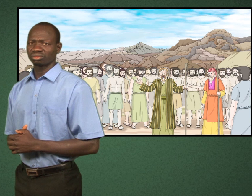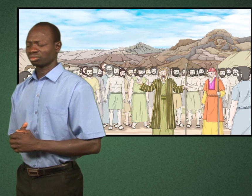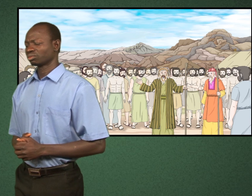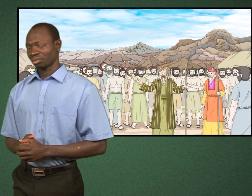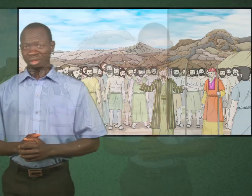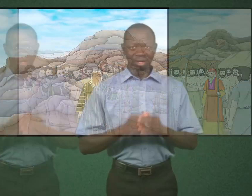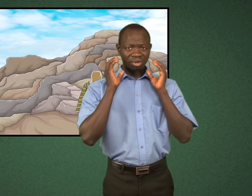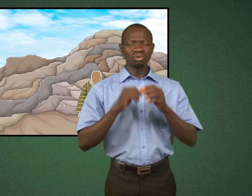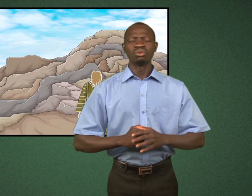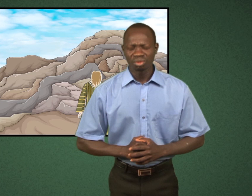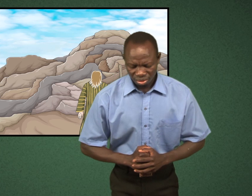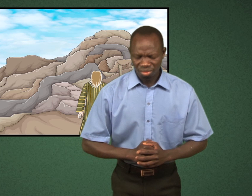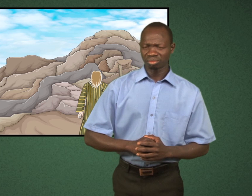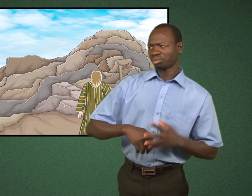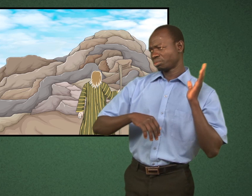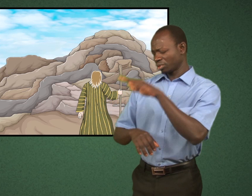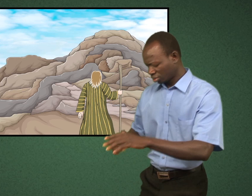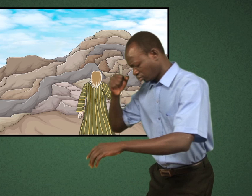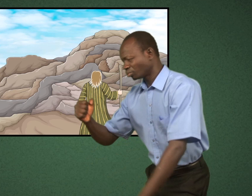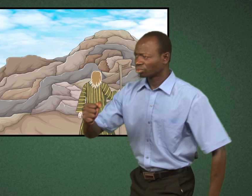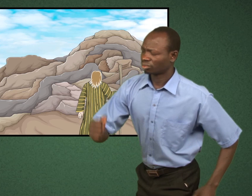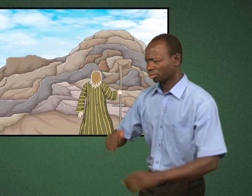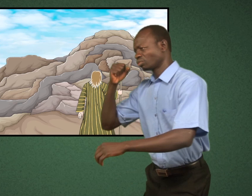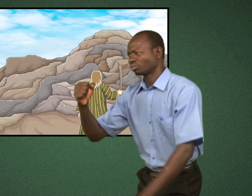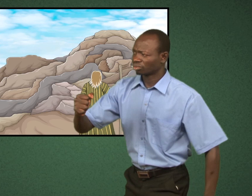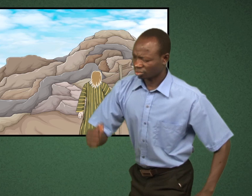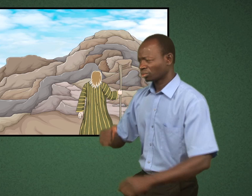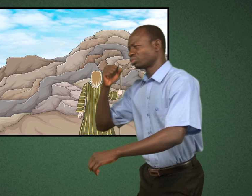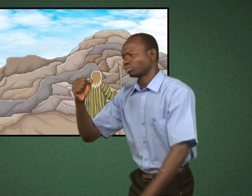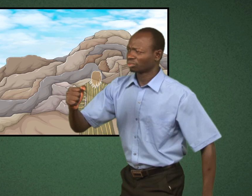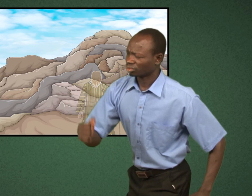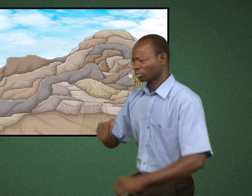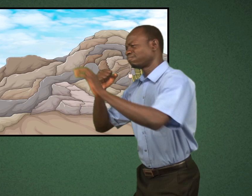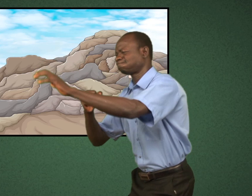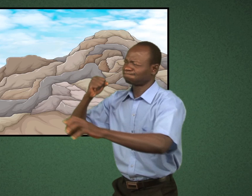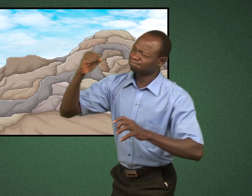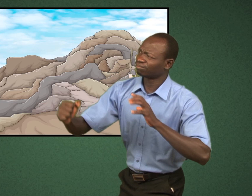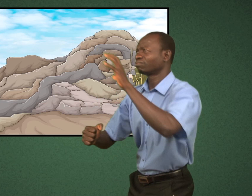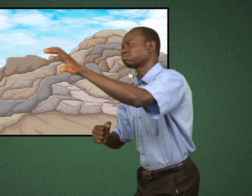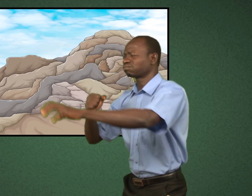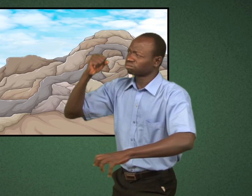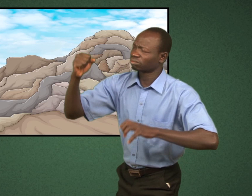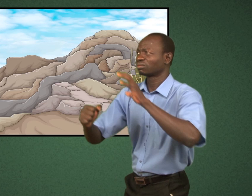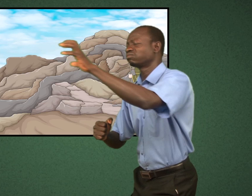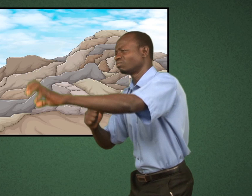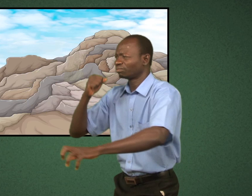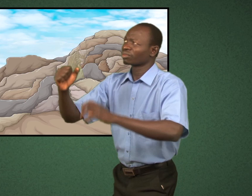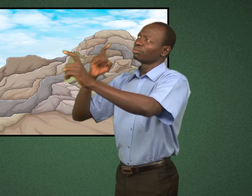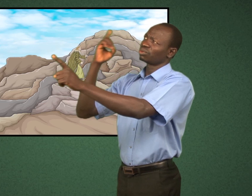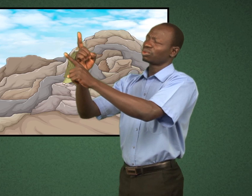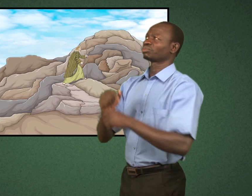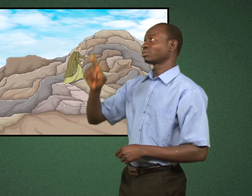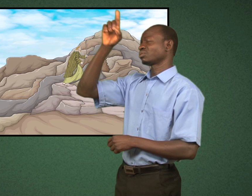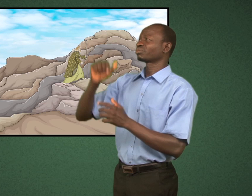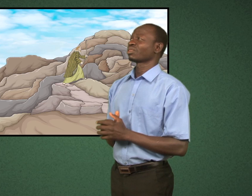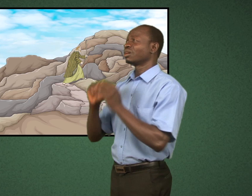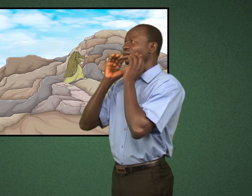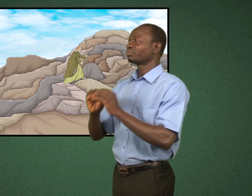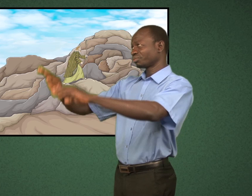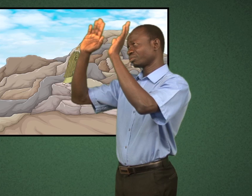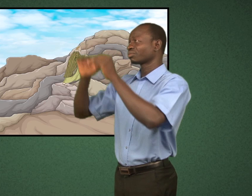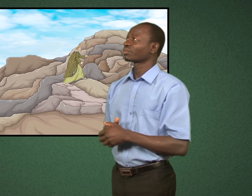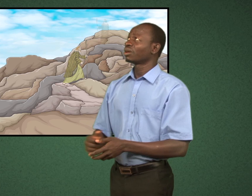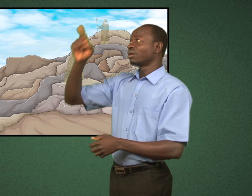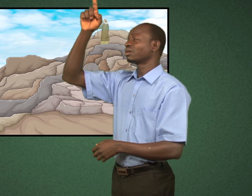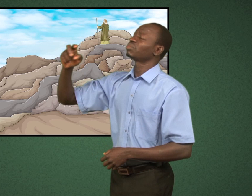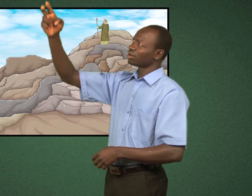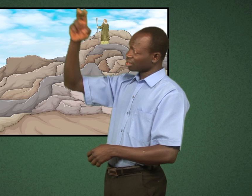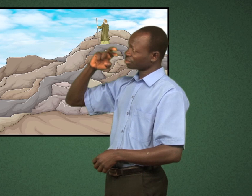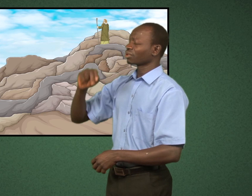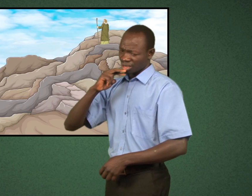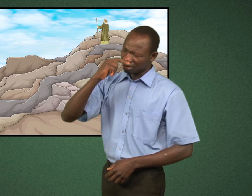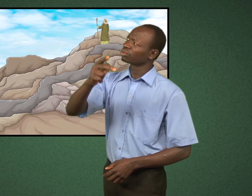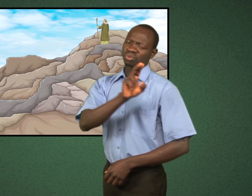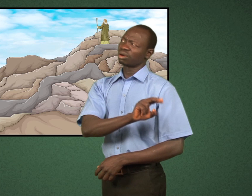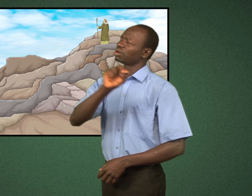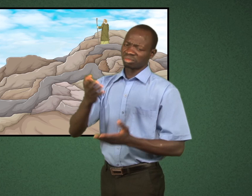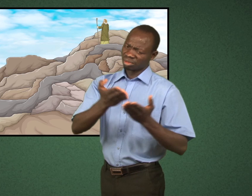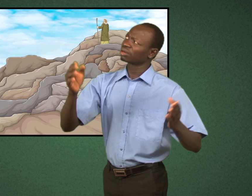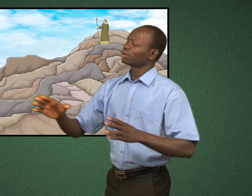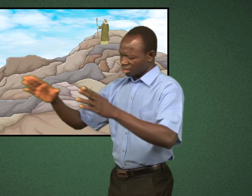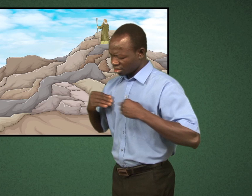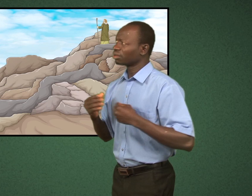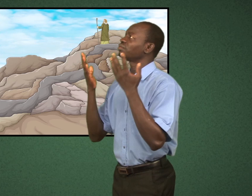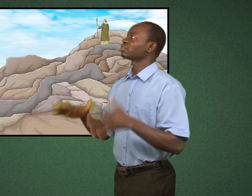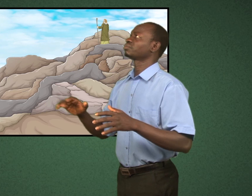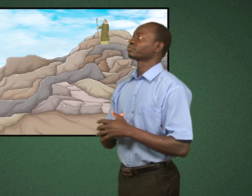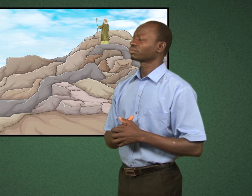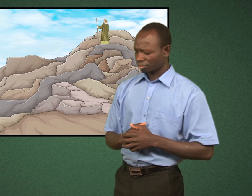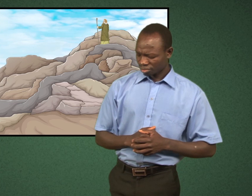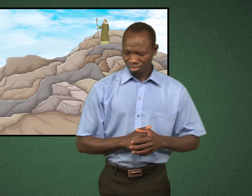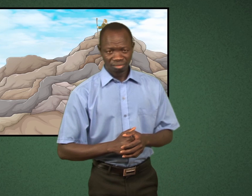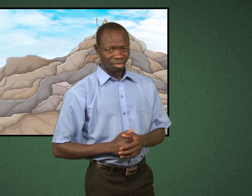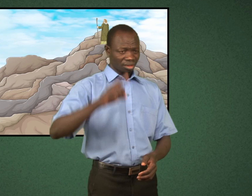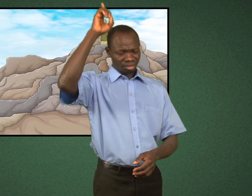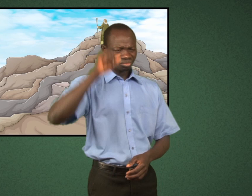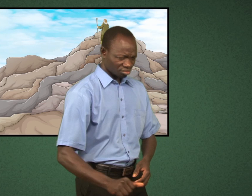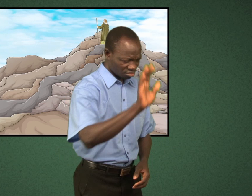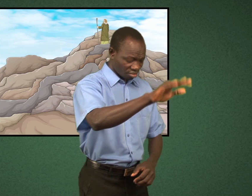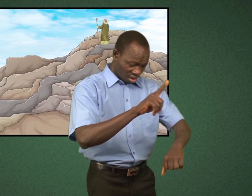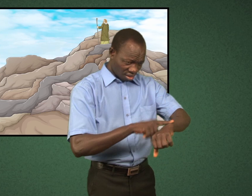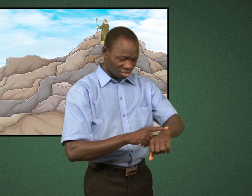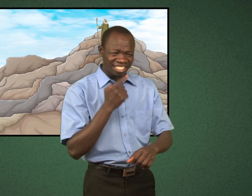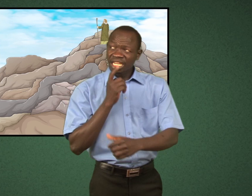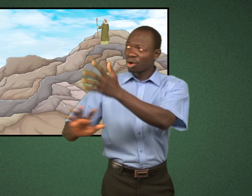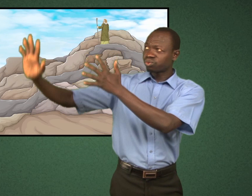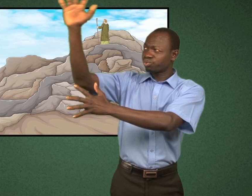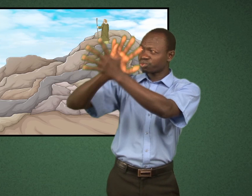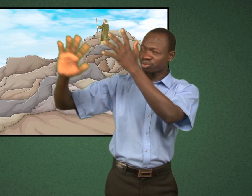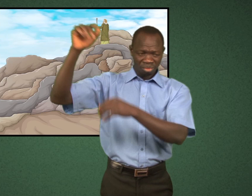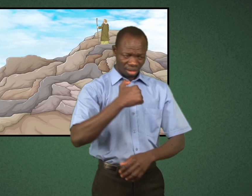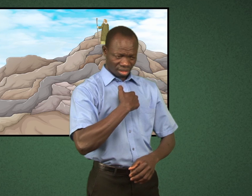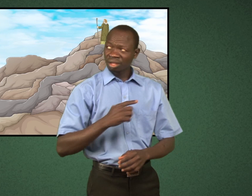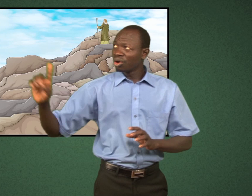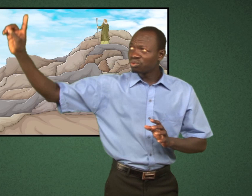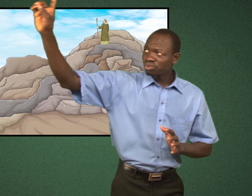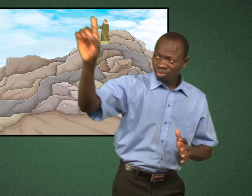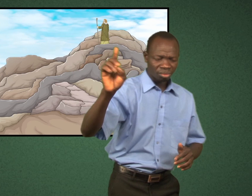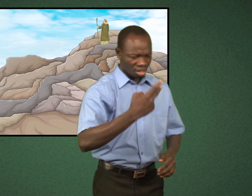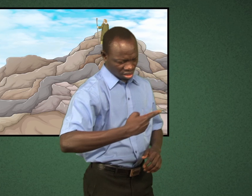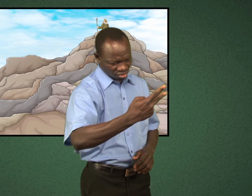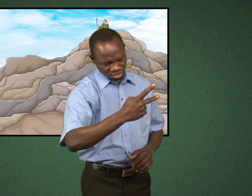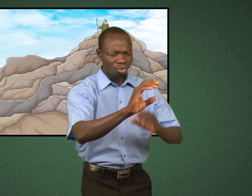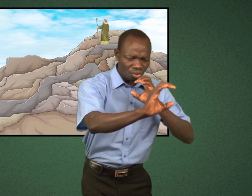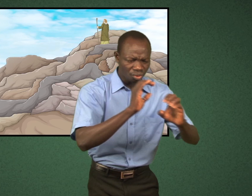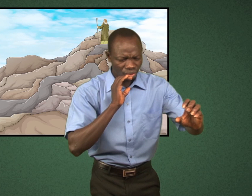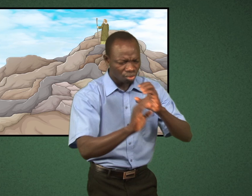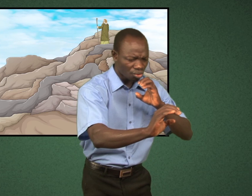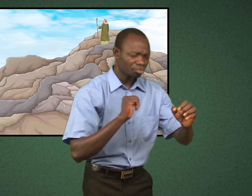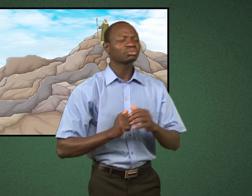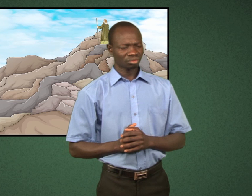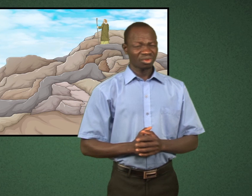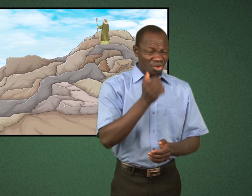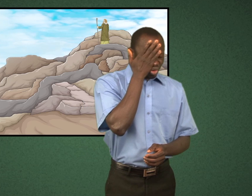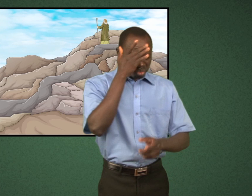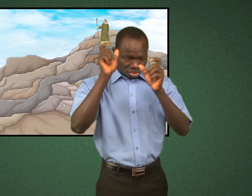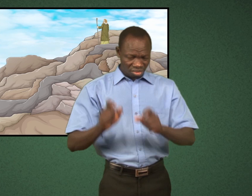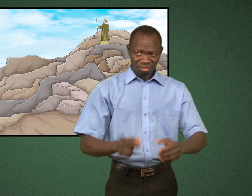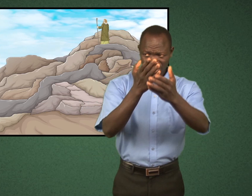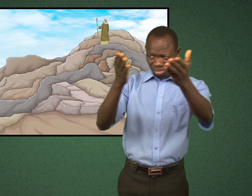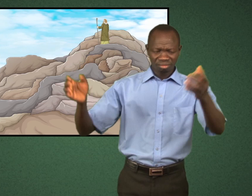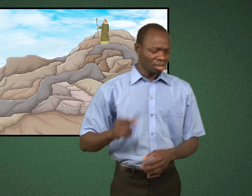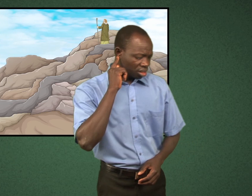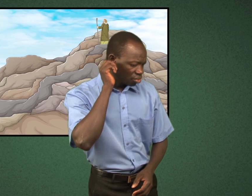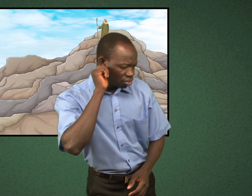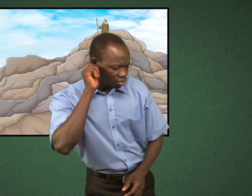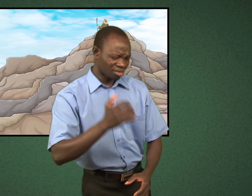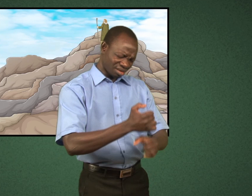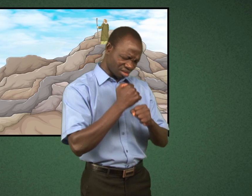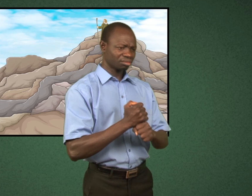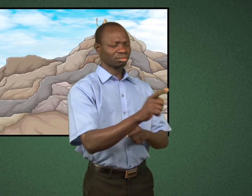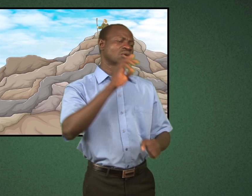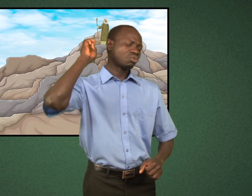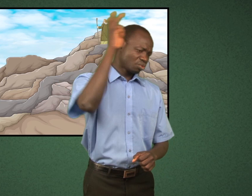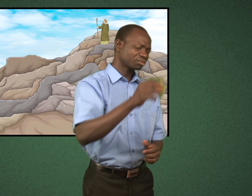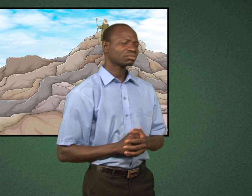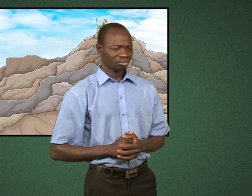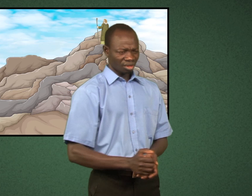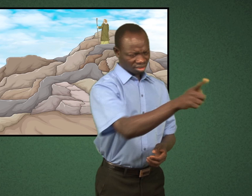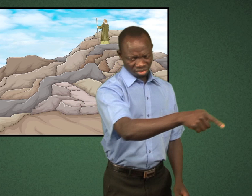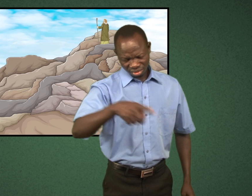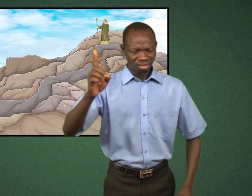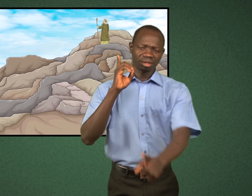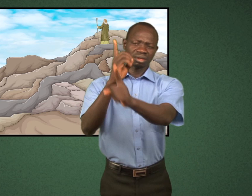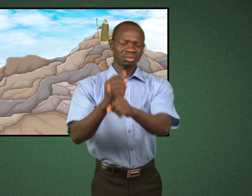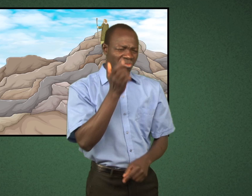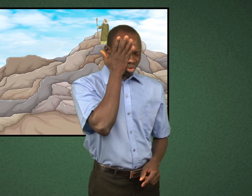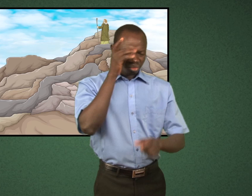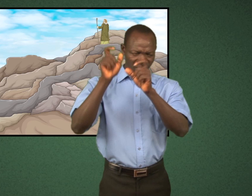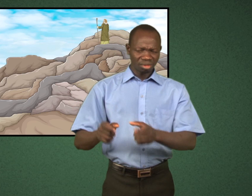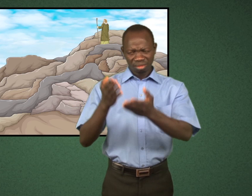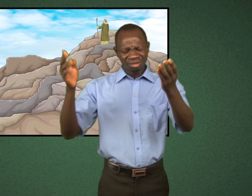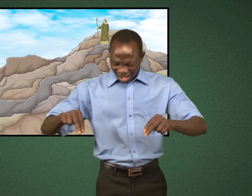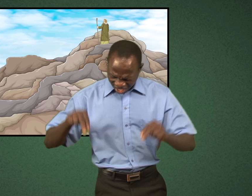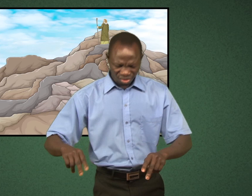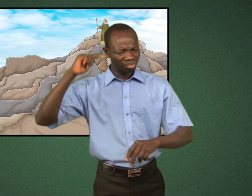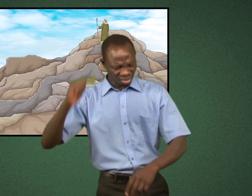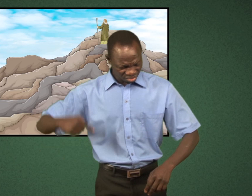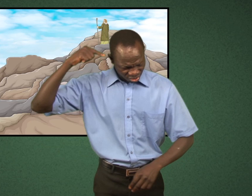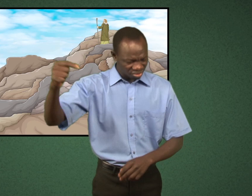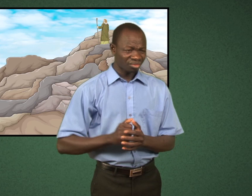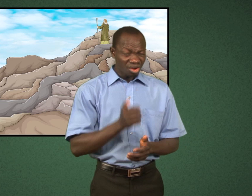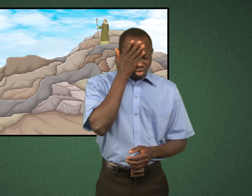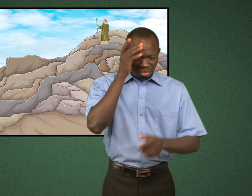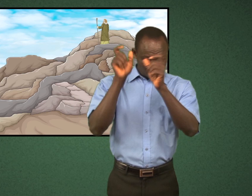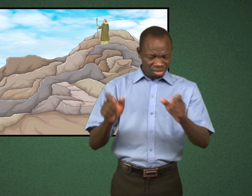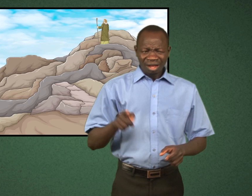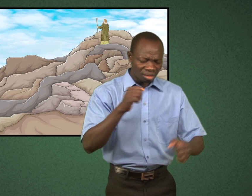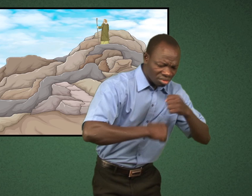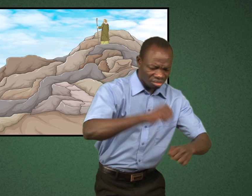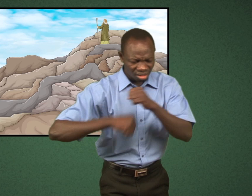So Moses brought their words back to the LORD. The LORD said to Moses, “Behold, I will come to you in a dense cloud, so that the people will hear when I speak with you, and they will always put their trust in you.” And Moses relayed to the LORD what the people had said.